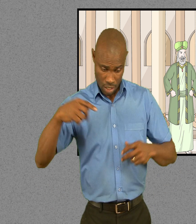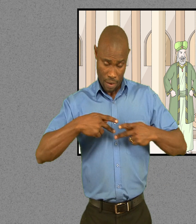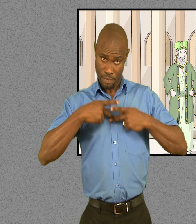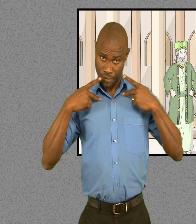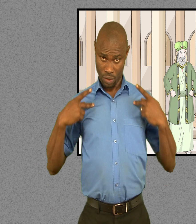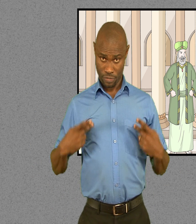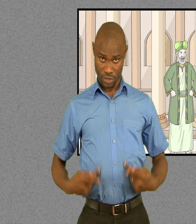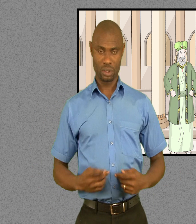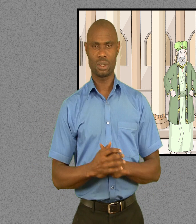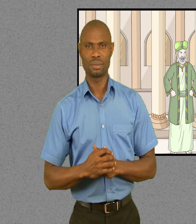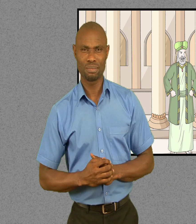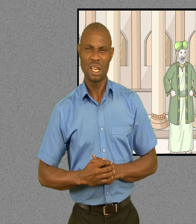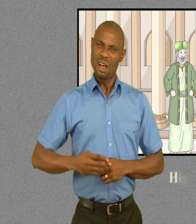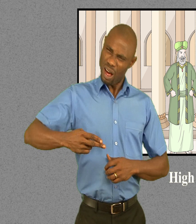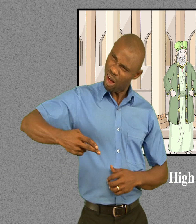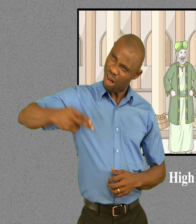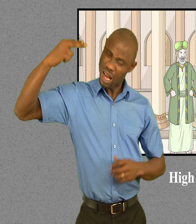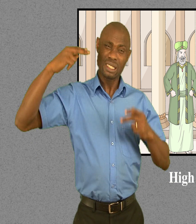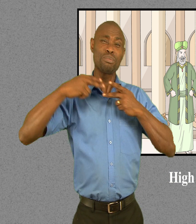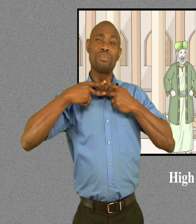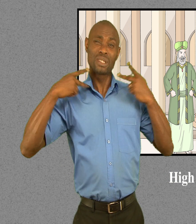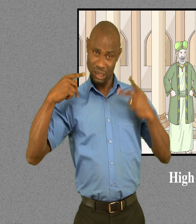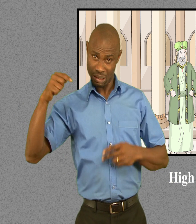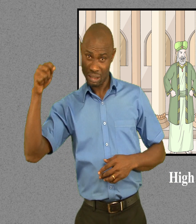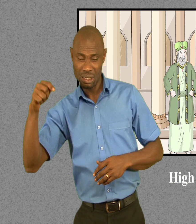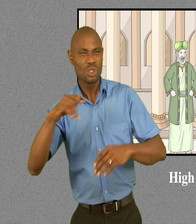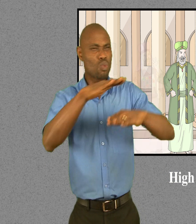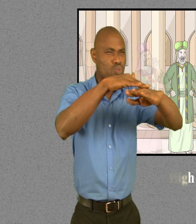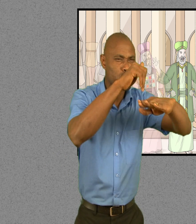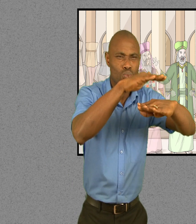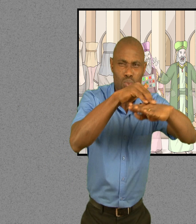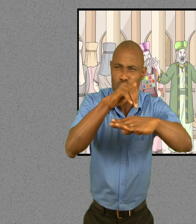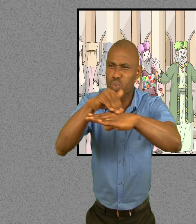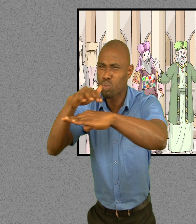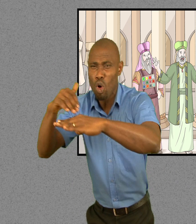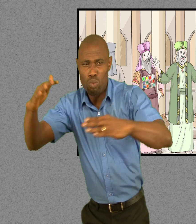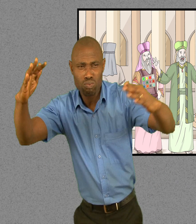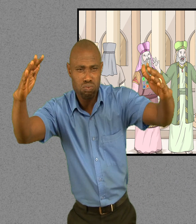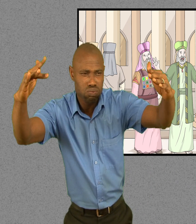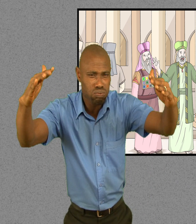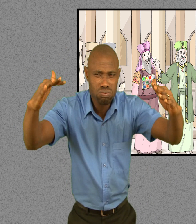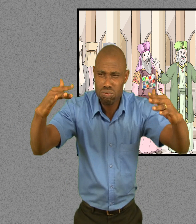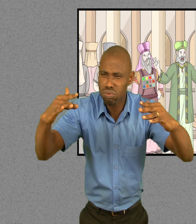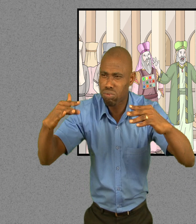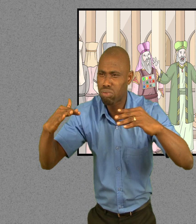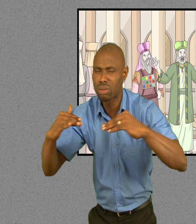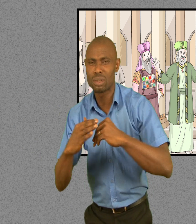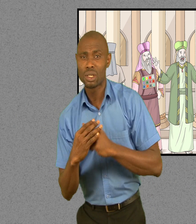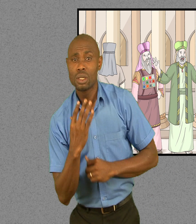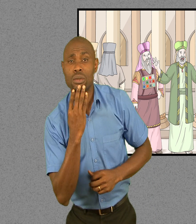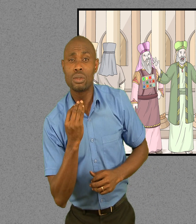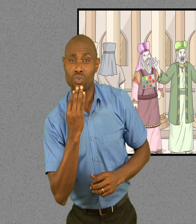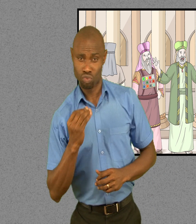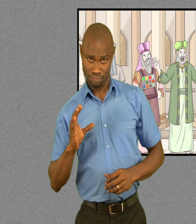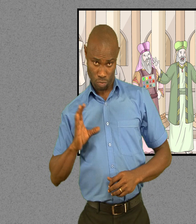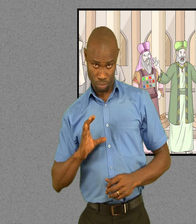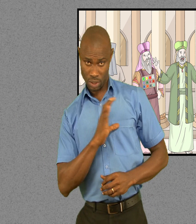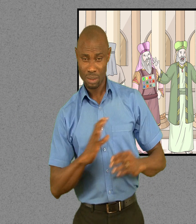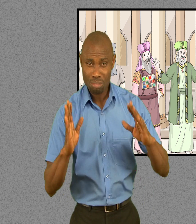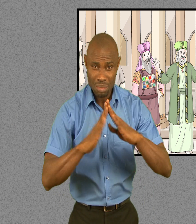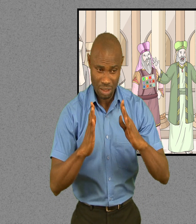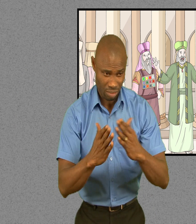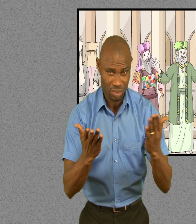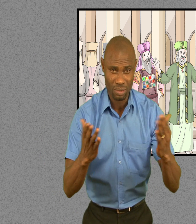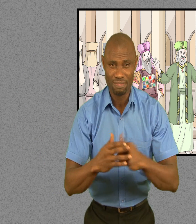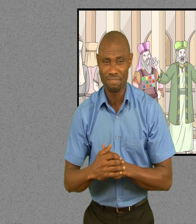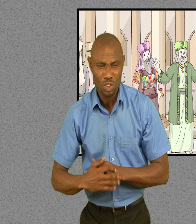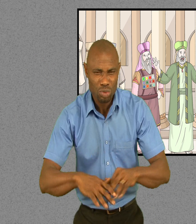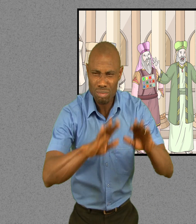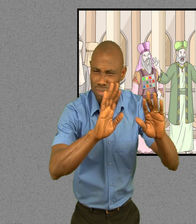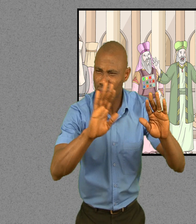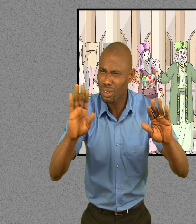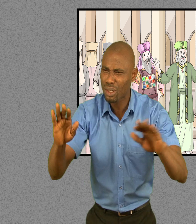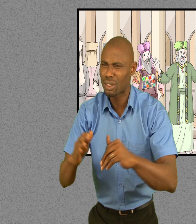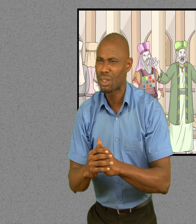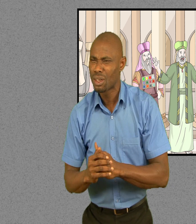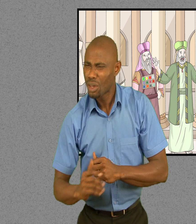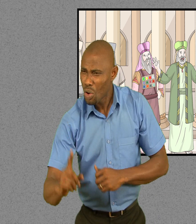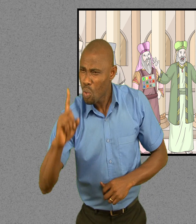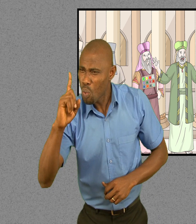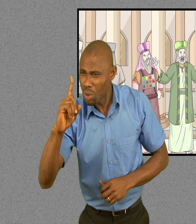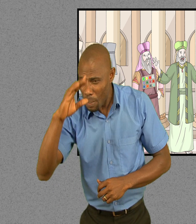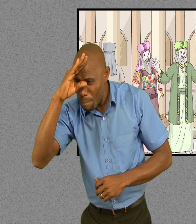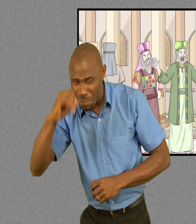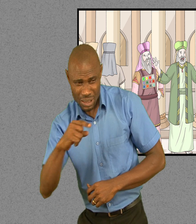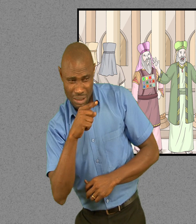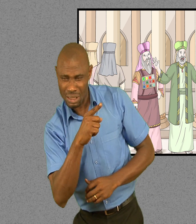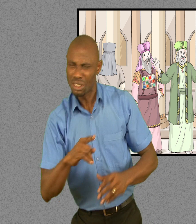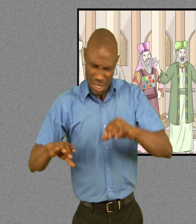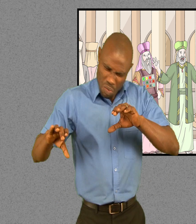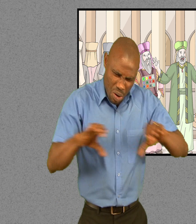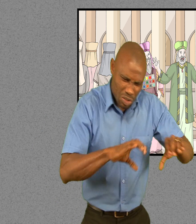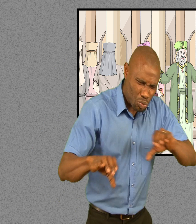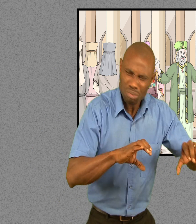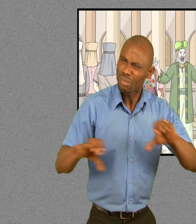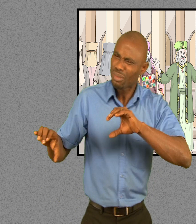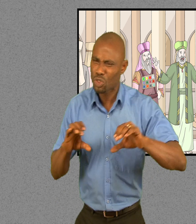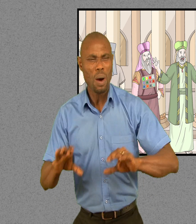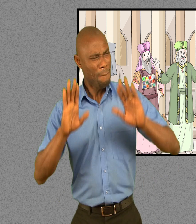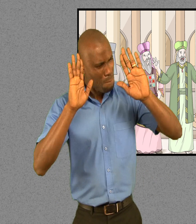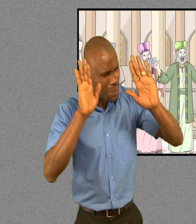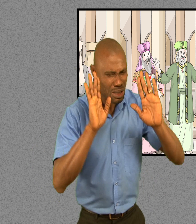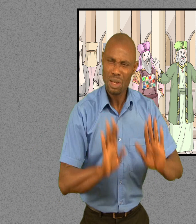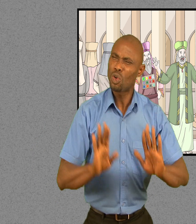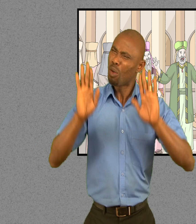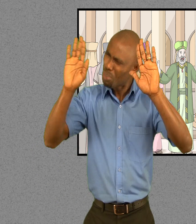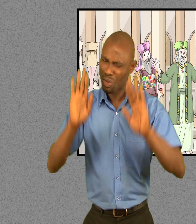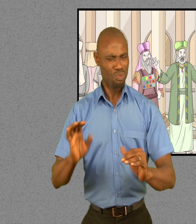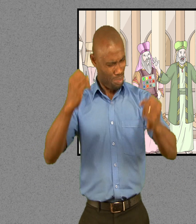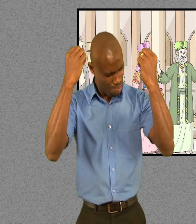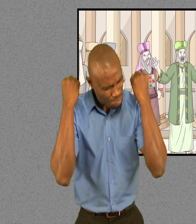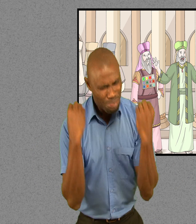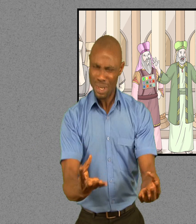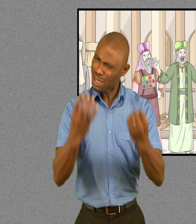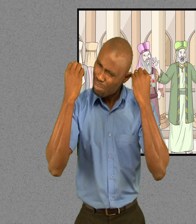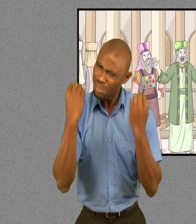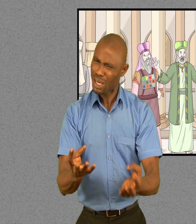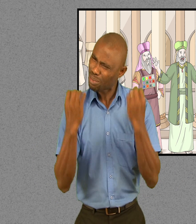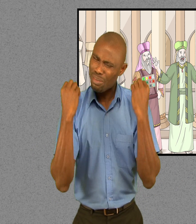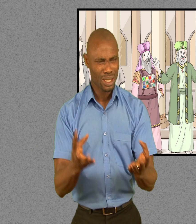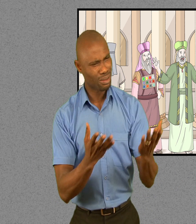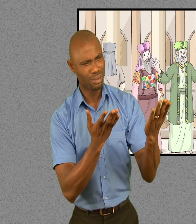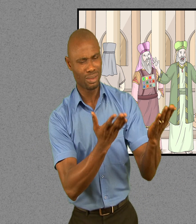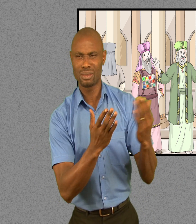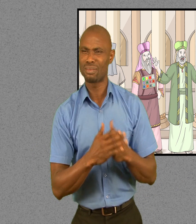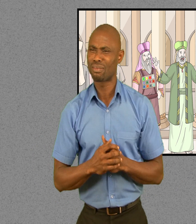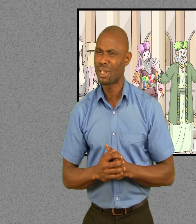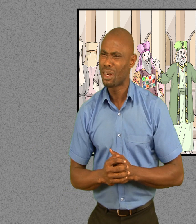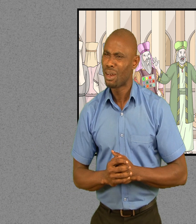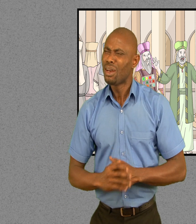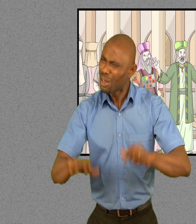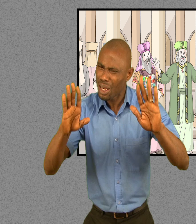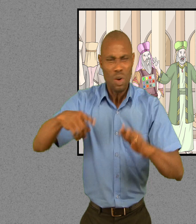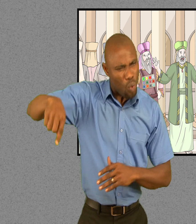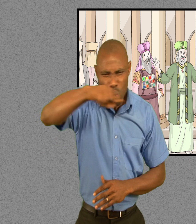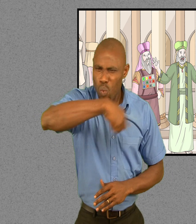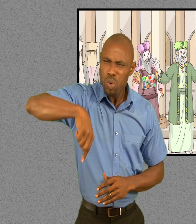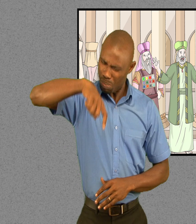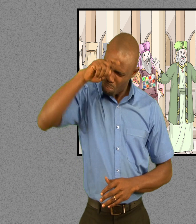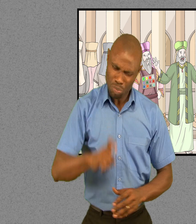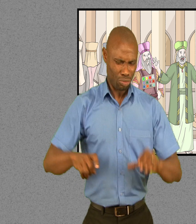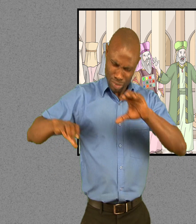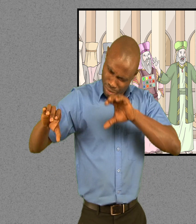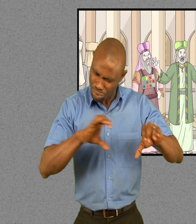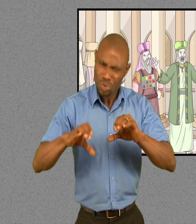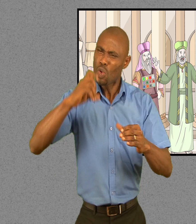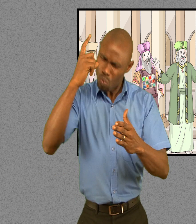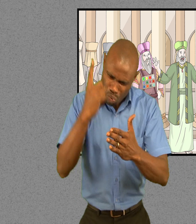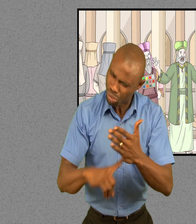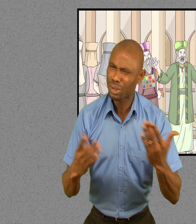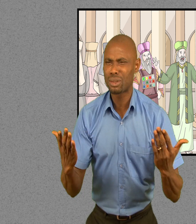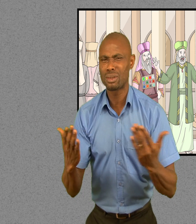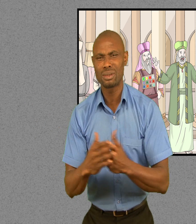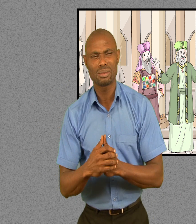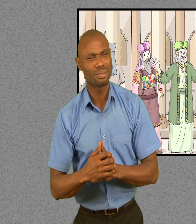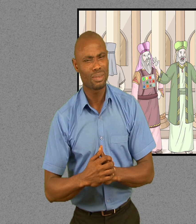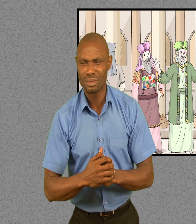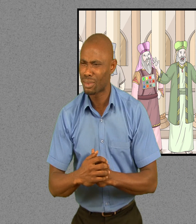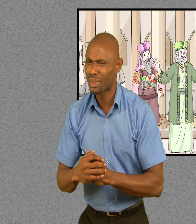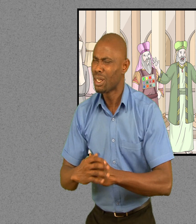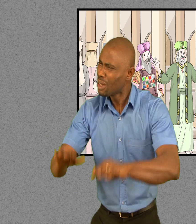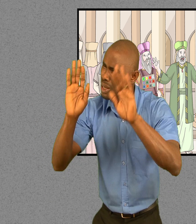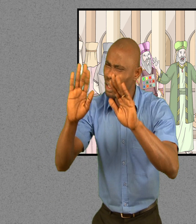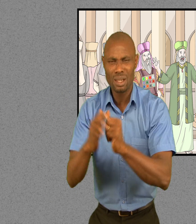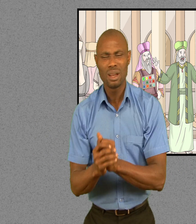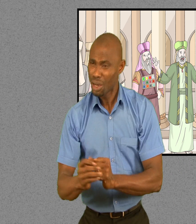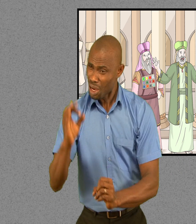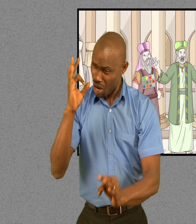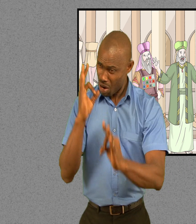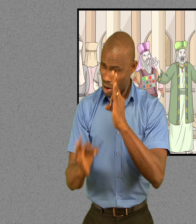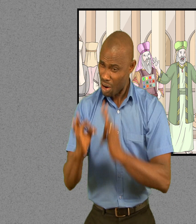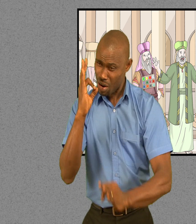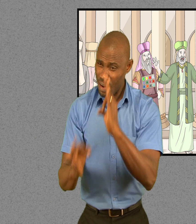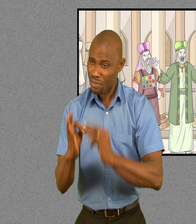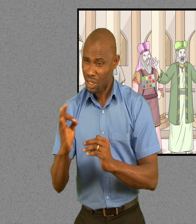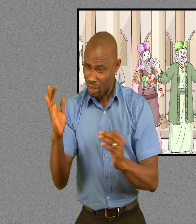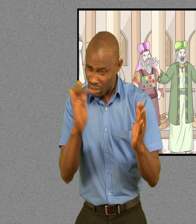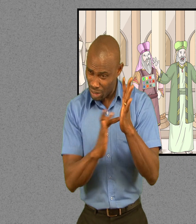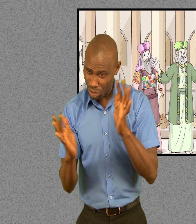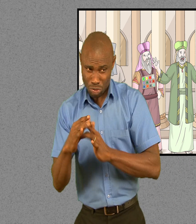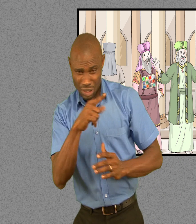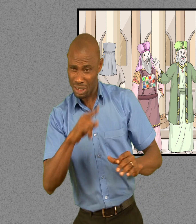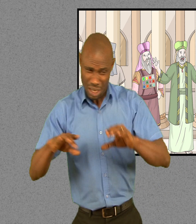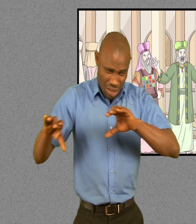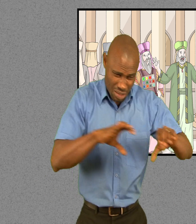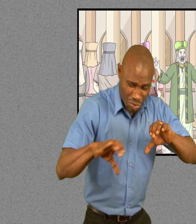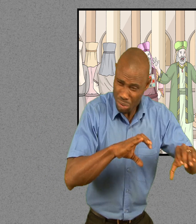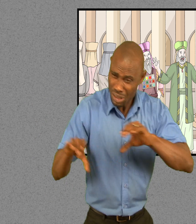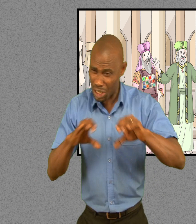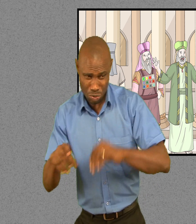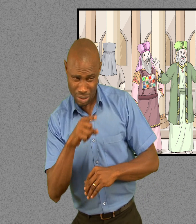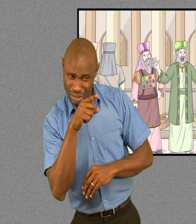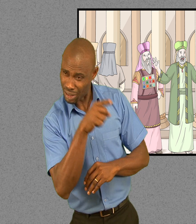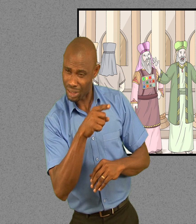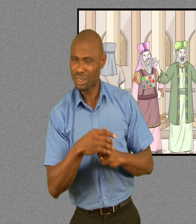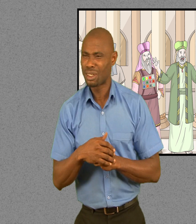Then the chief priests and Pharisees convened the Sanhedrin and said, “What are we to do? This man is performing many signs.